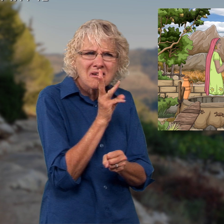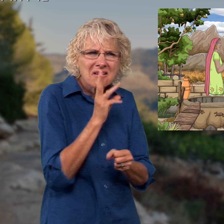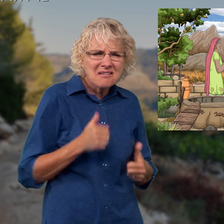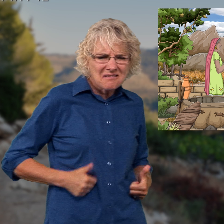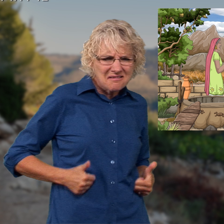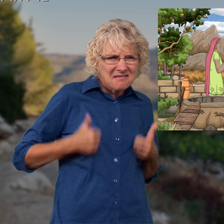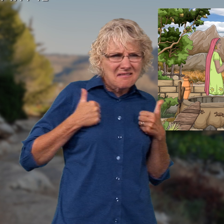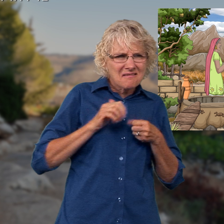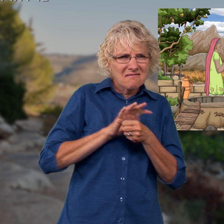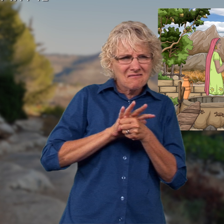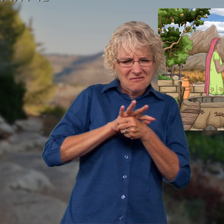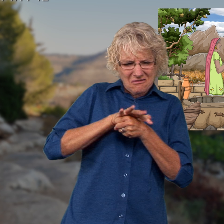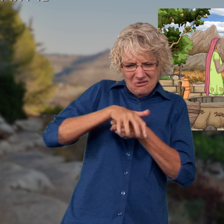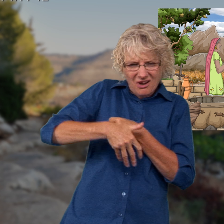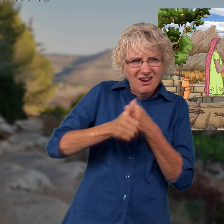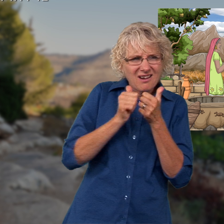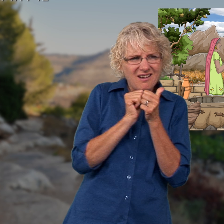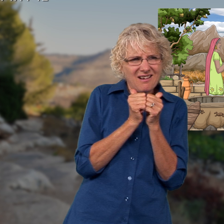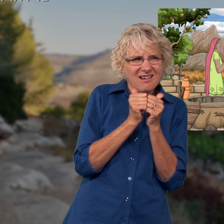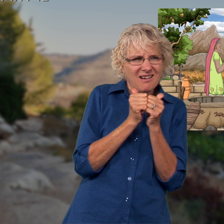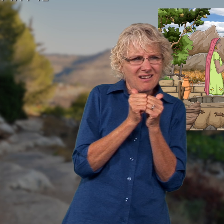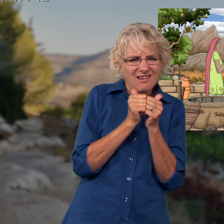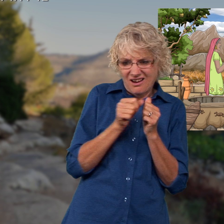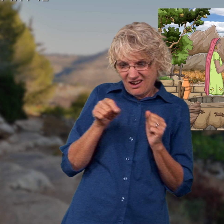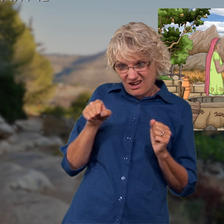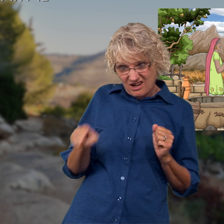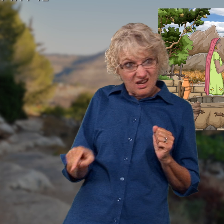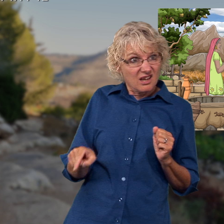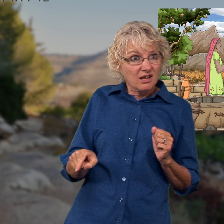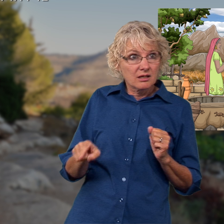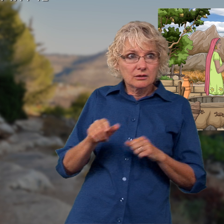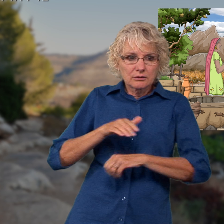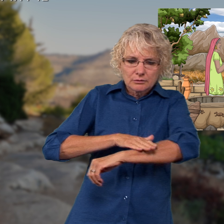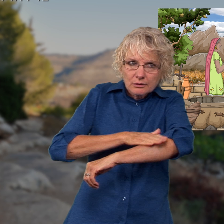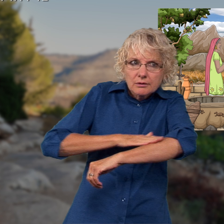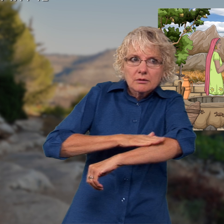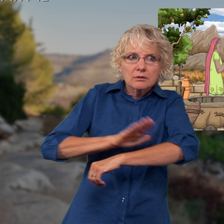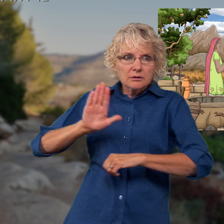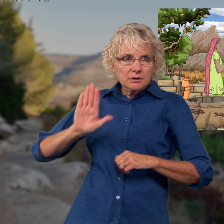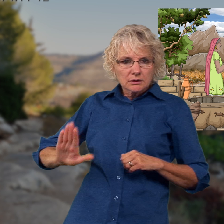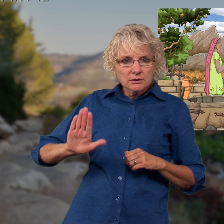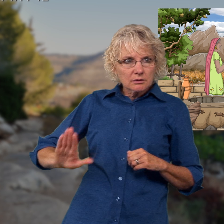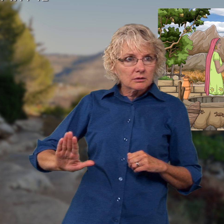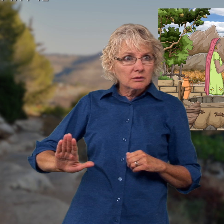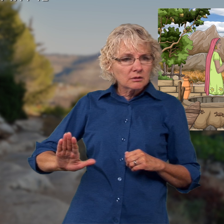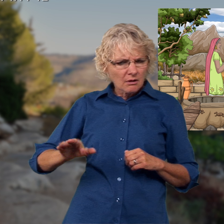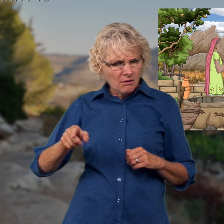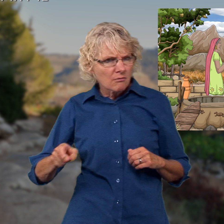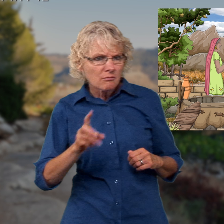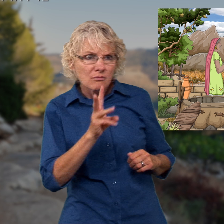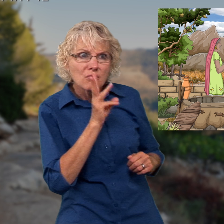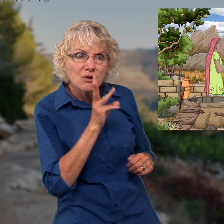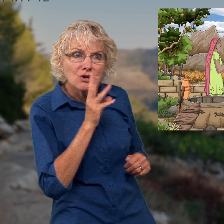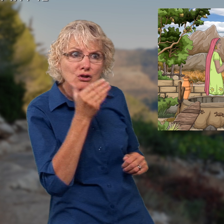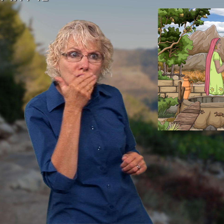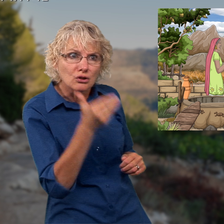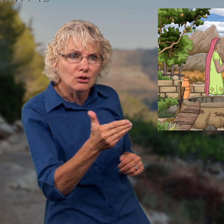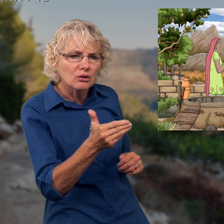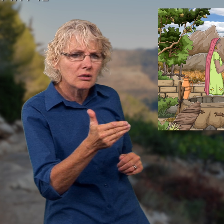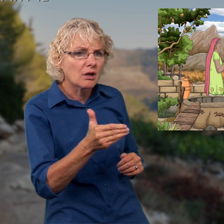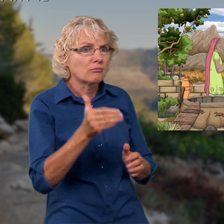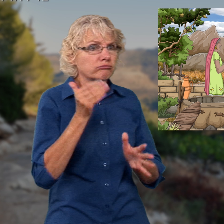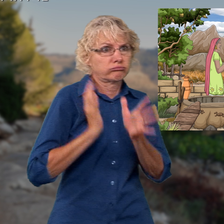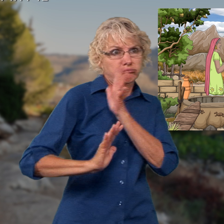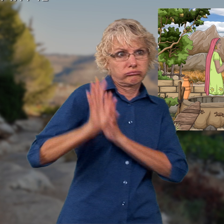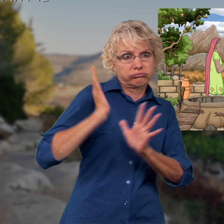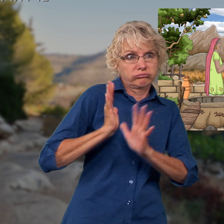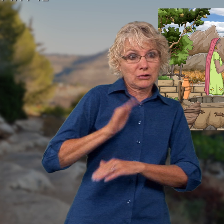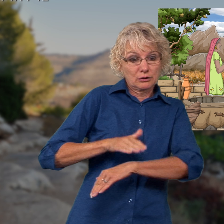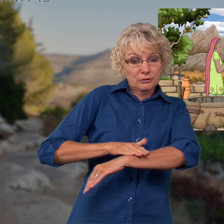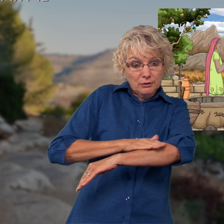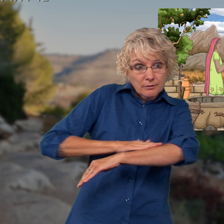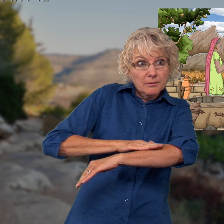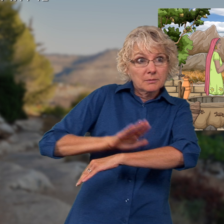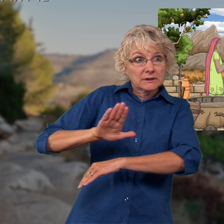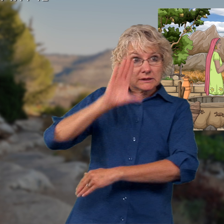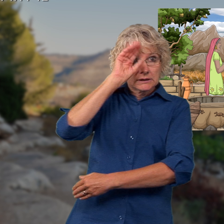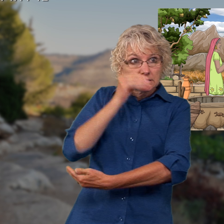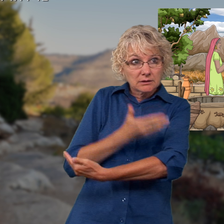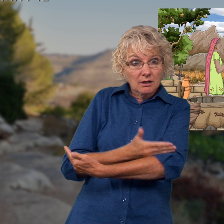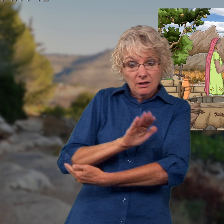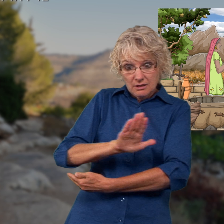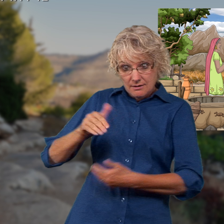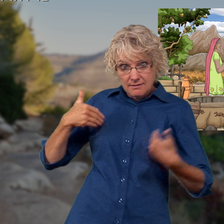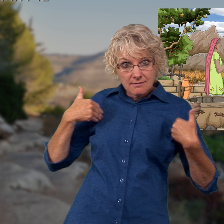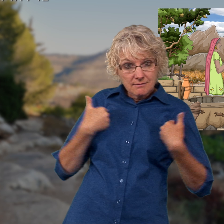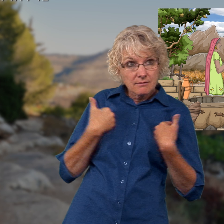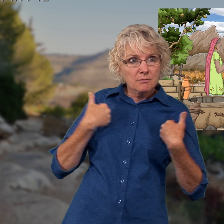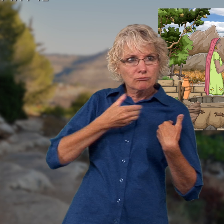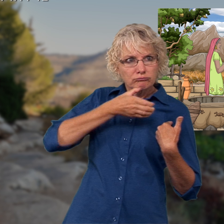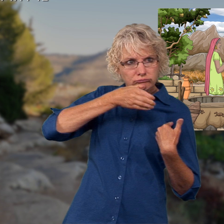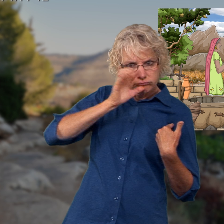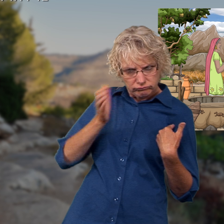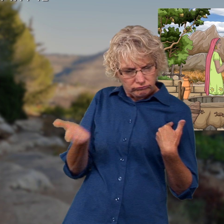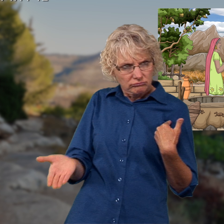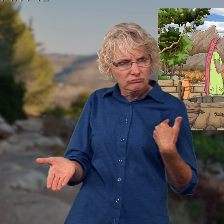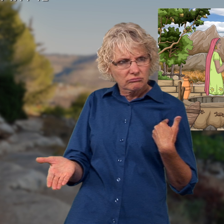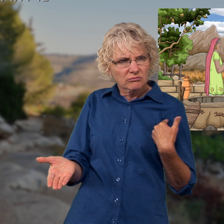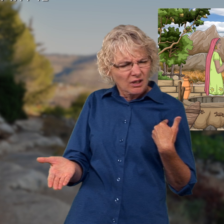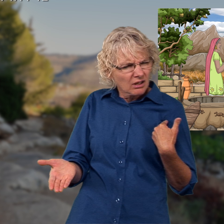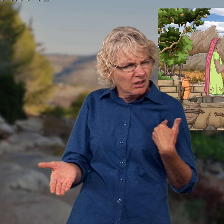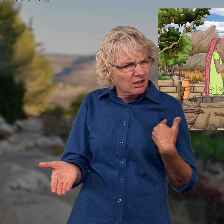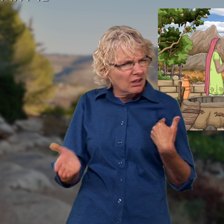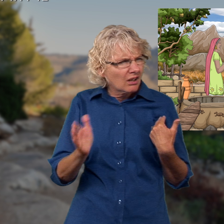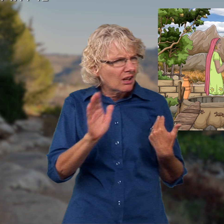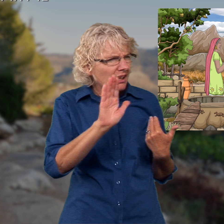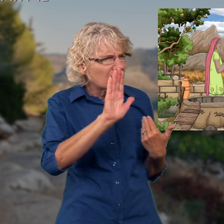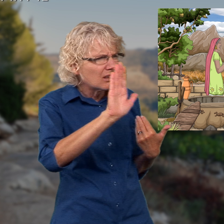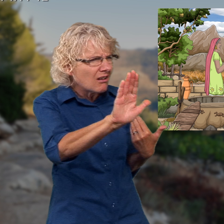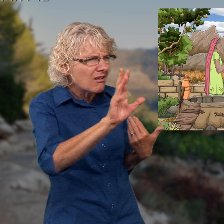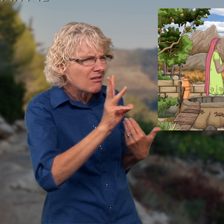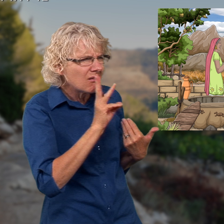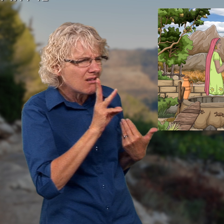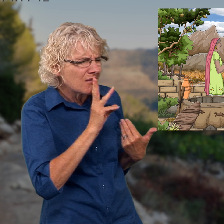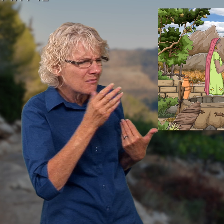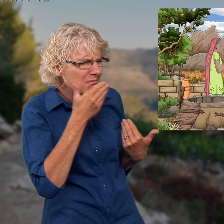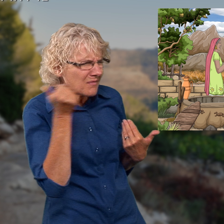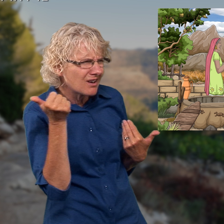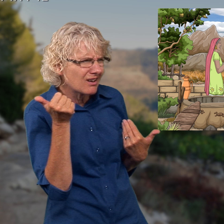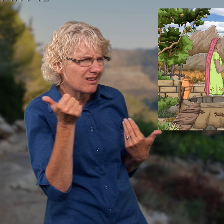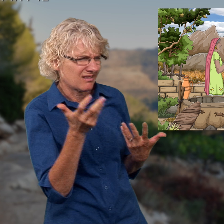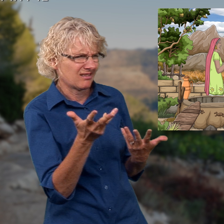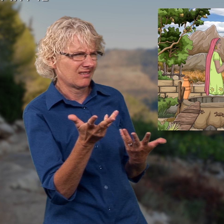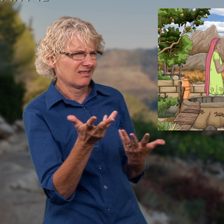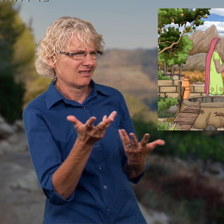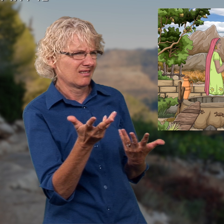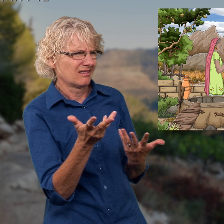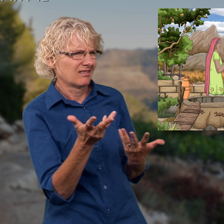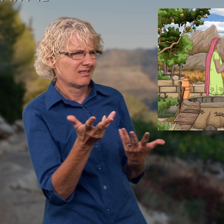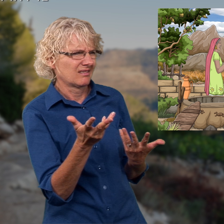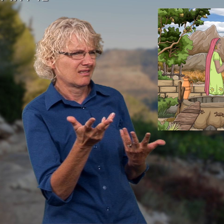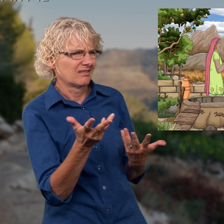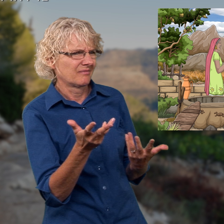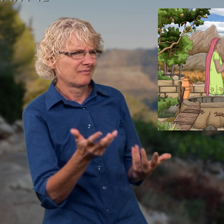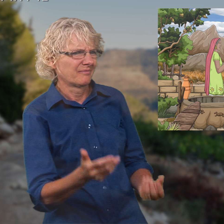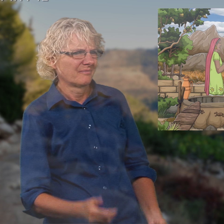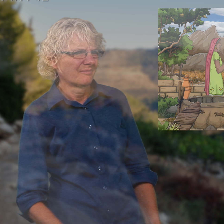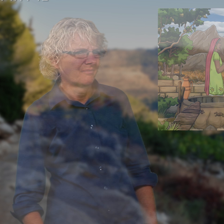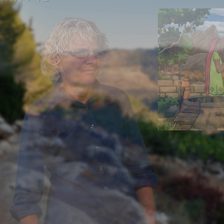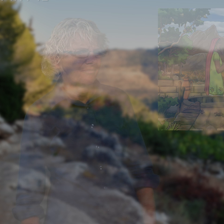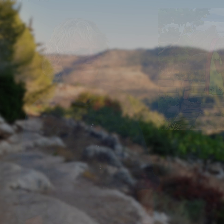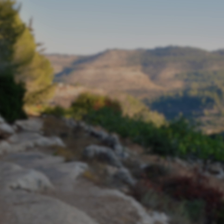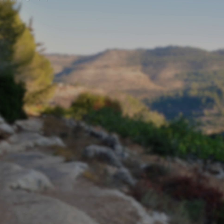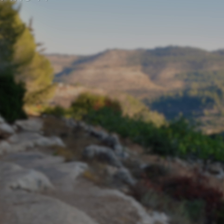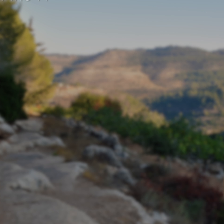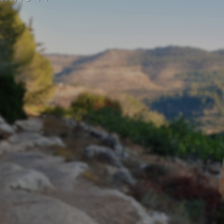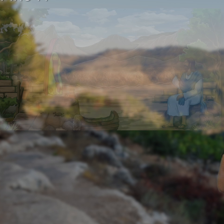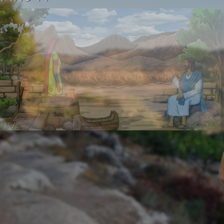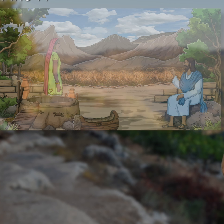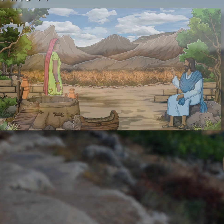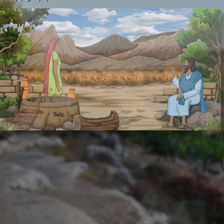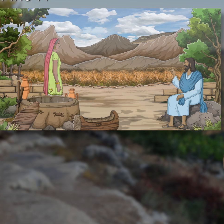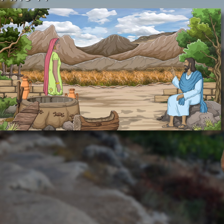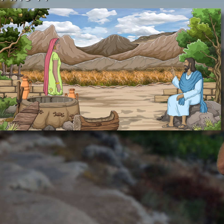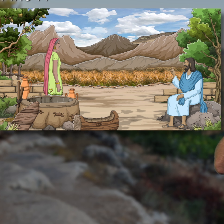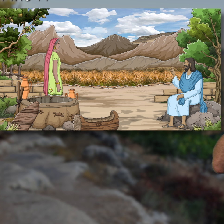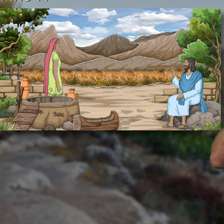Are You greater than our father Jacob, who gave us this well and drank from it himself, as did his sons and his livestock?”